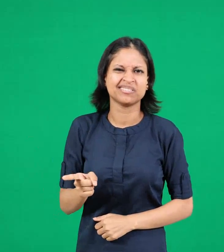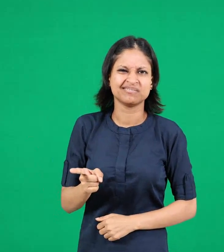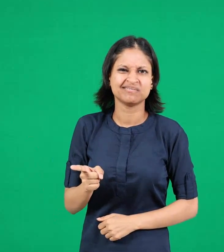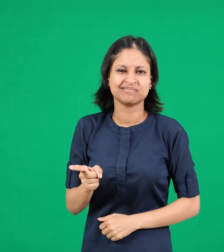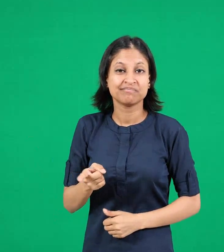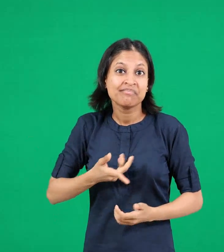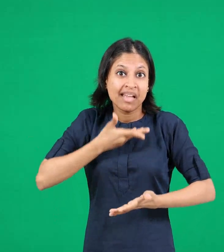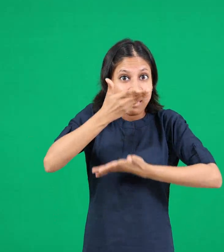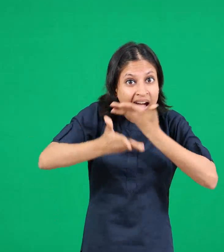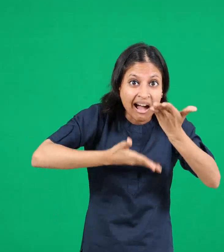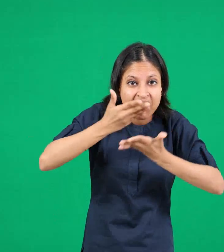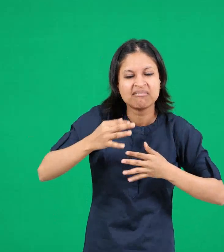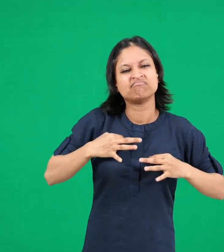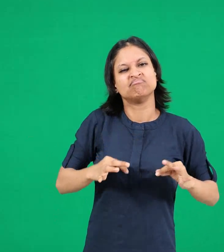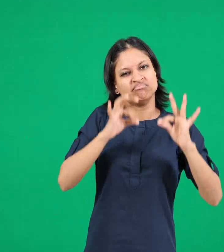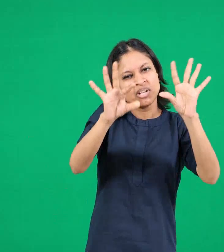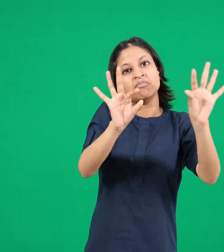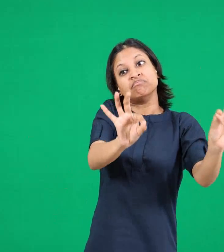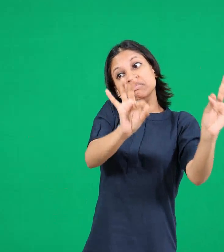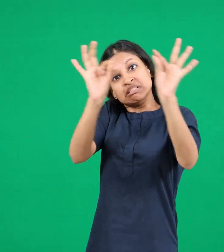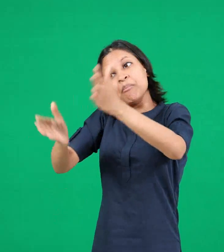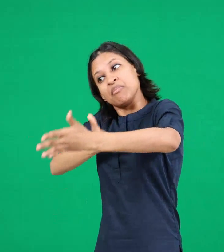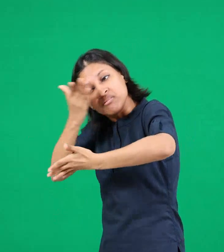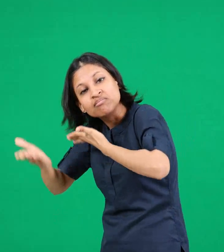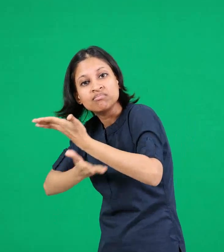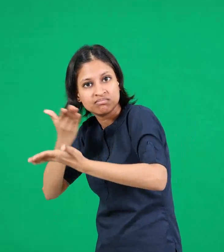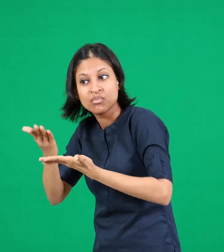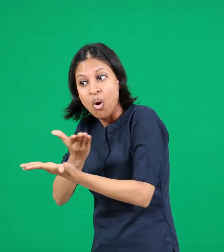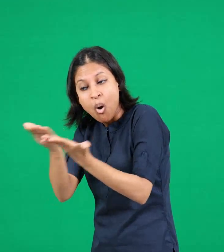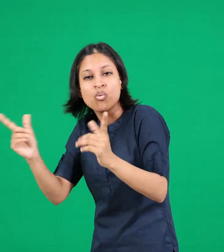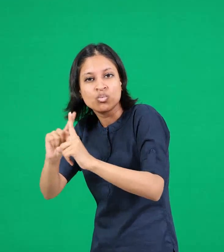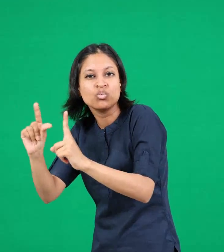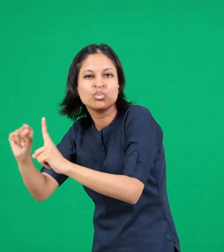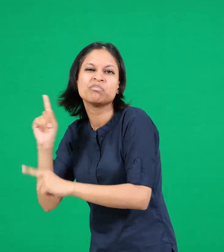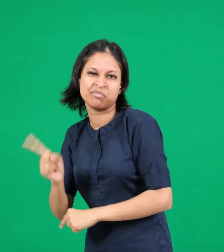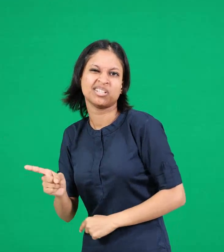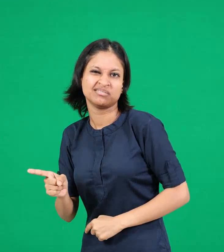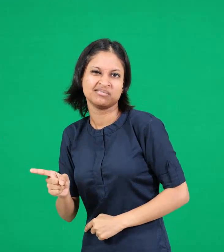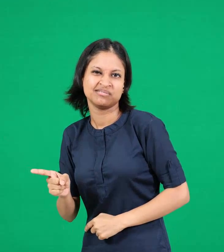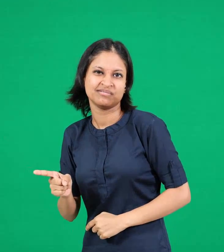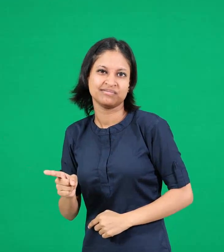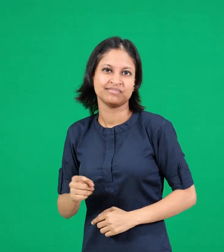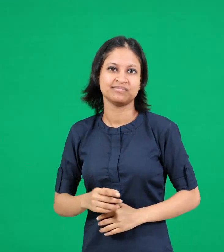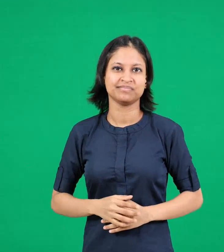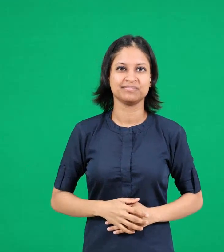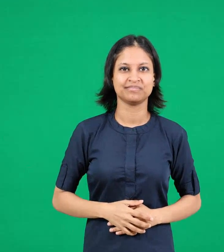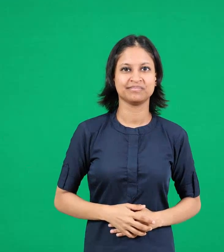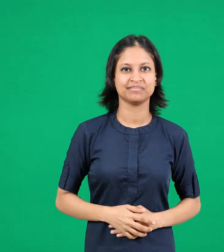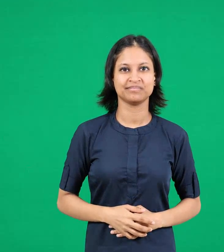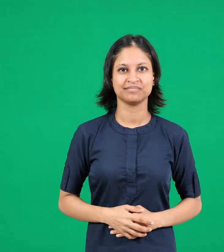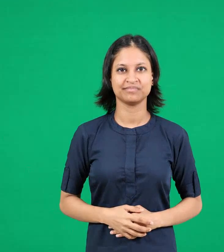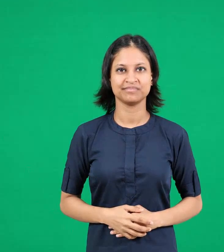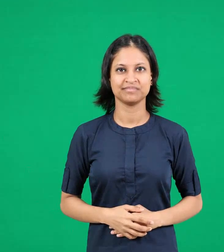Teach and encourage these principles.